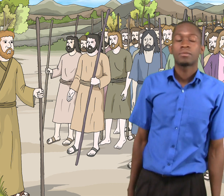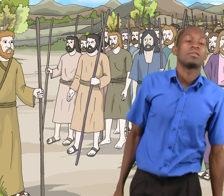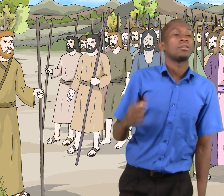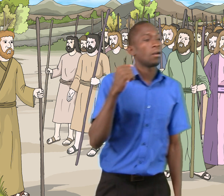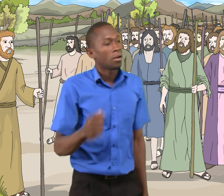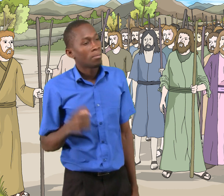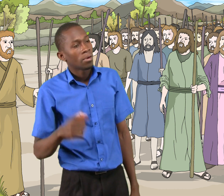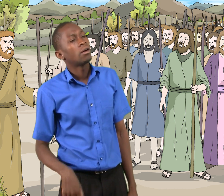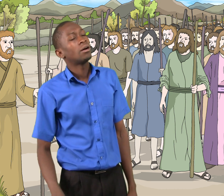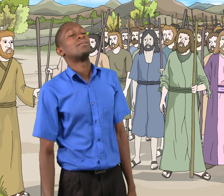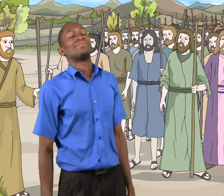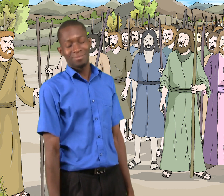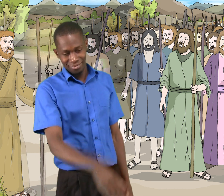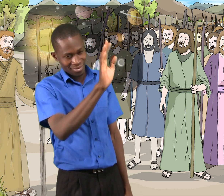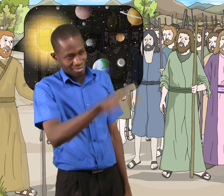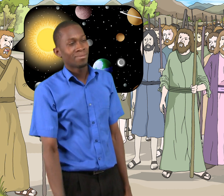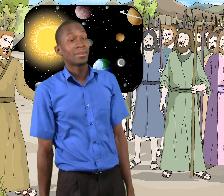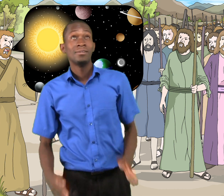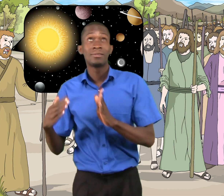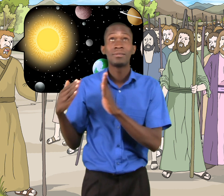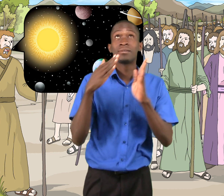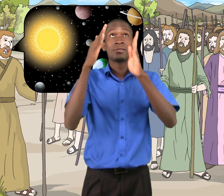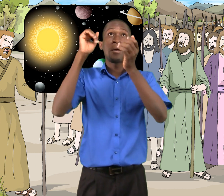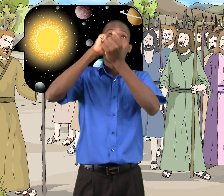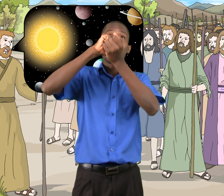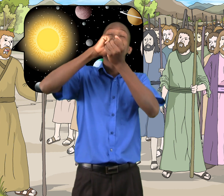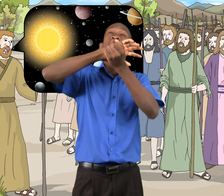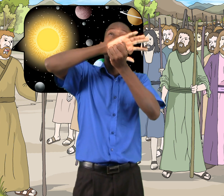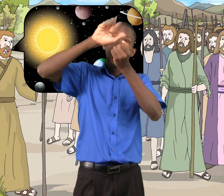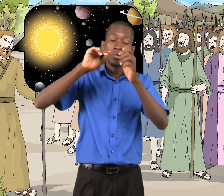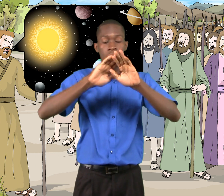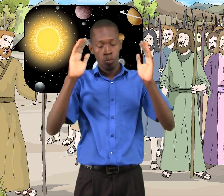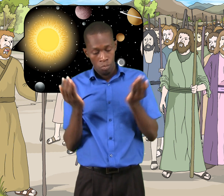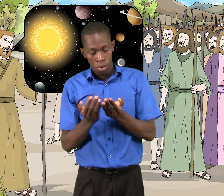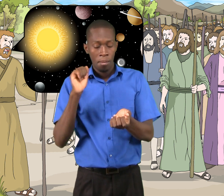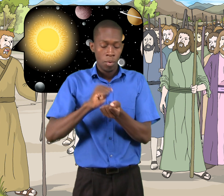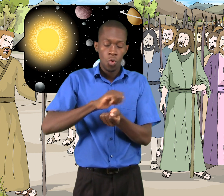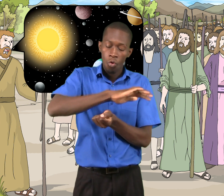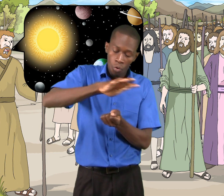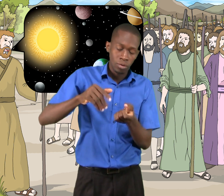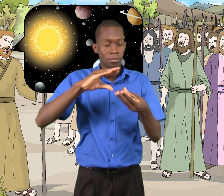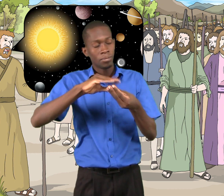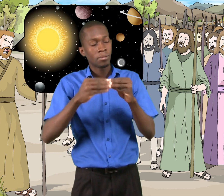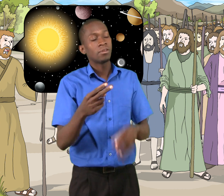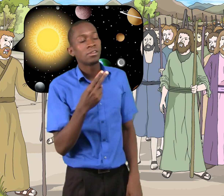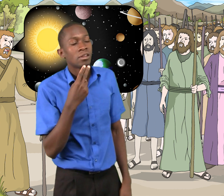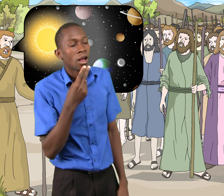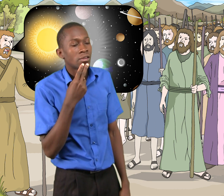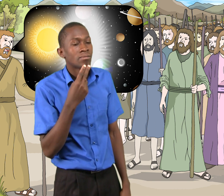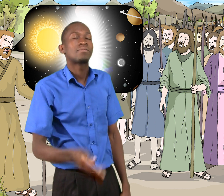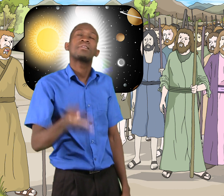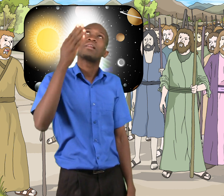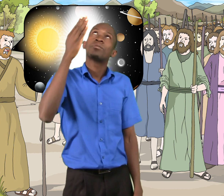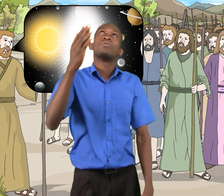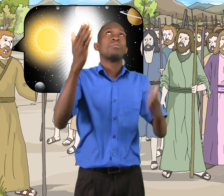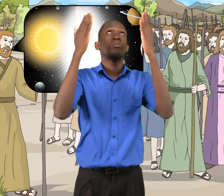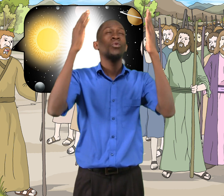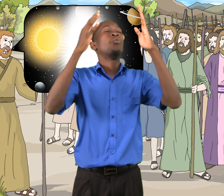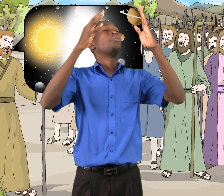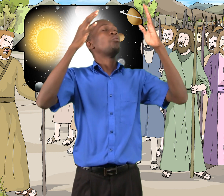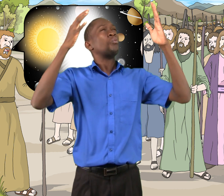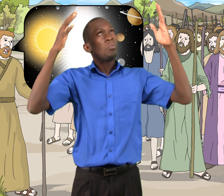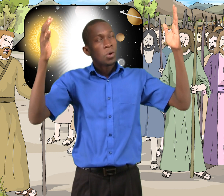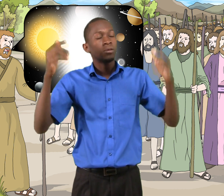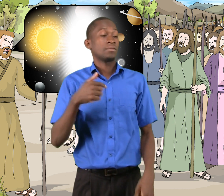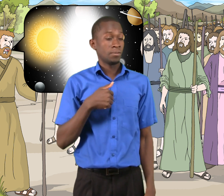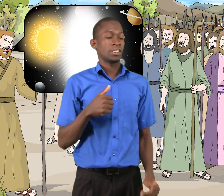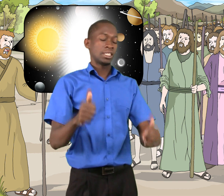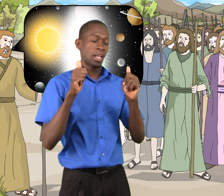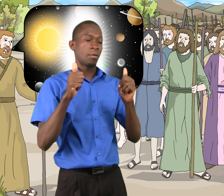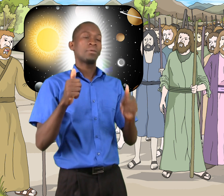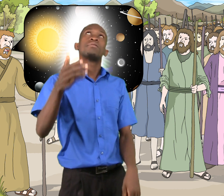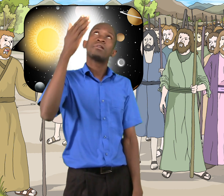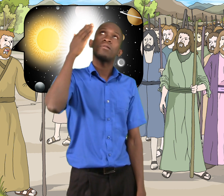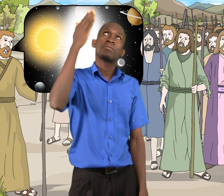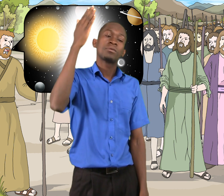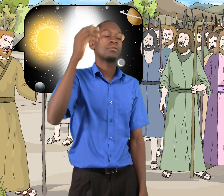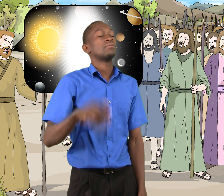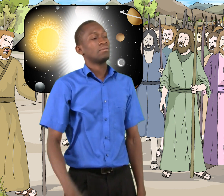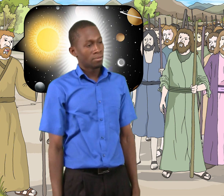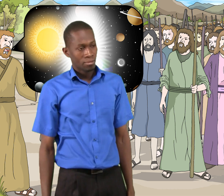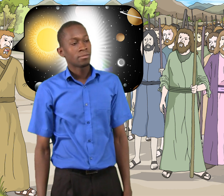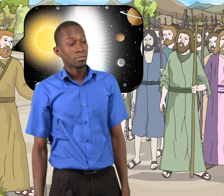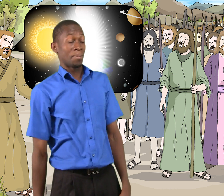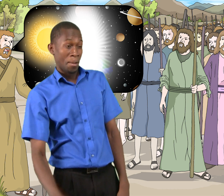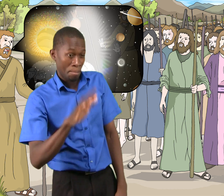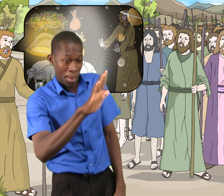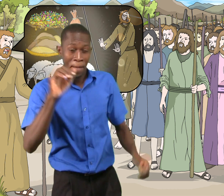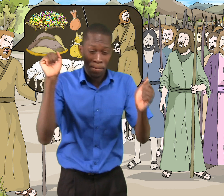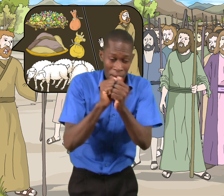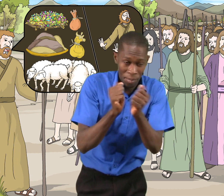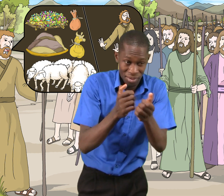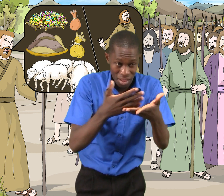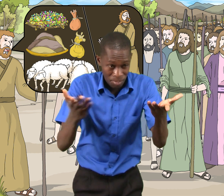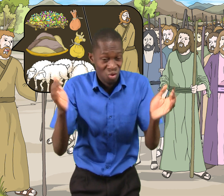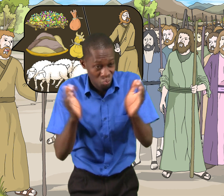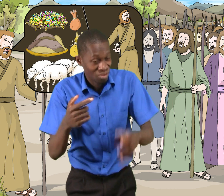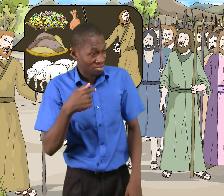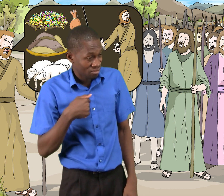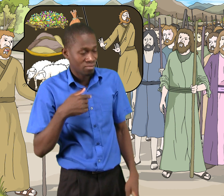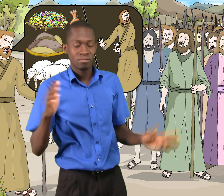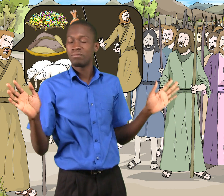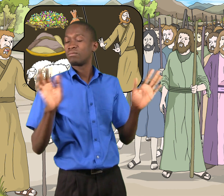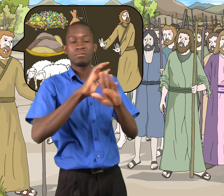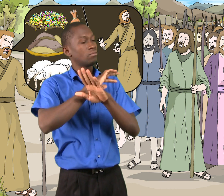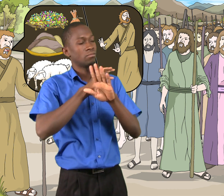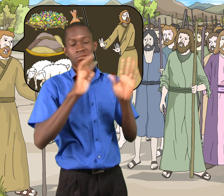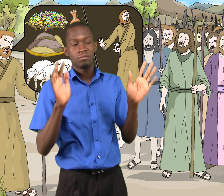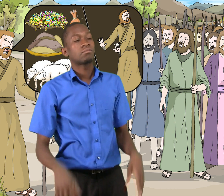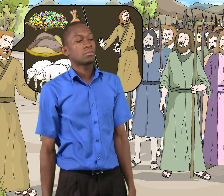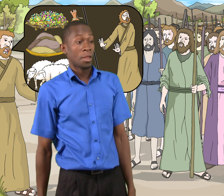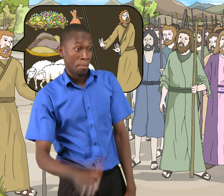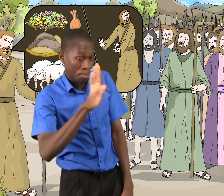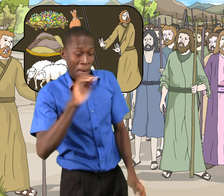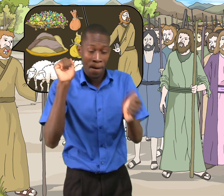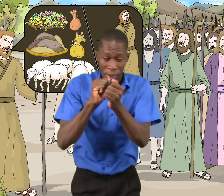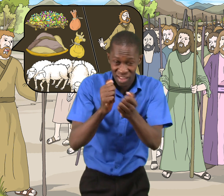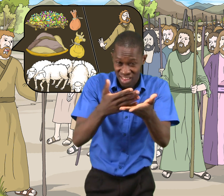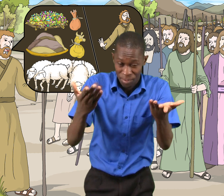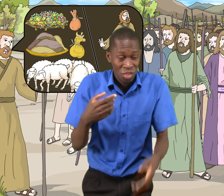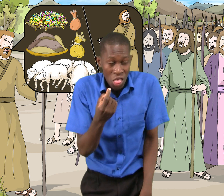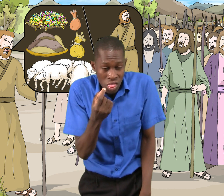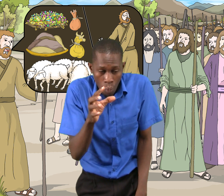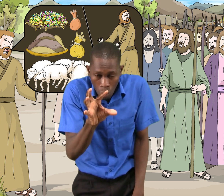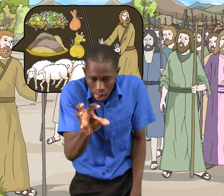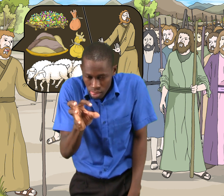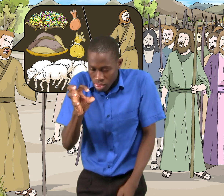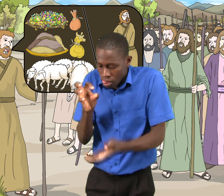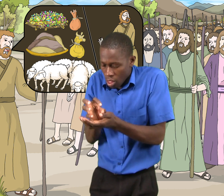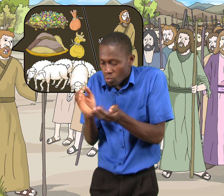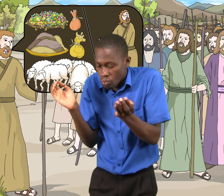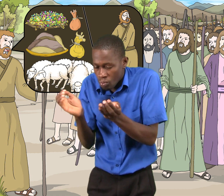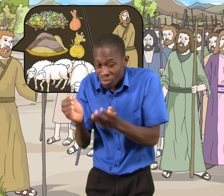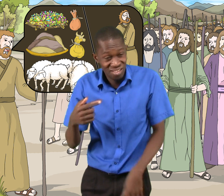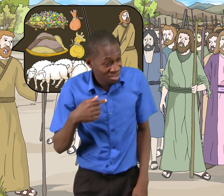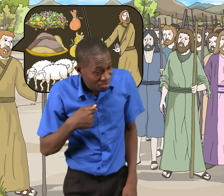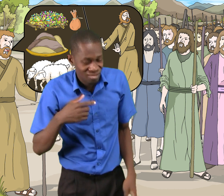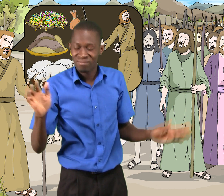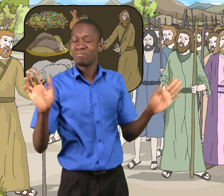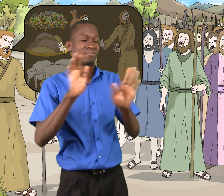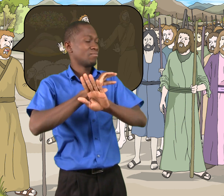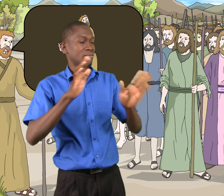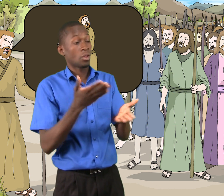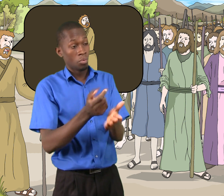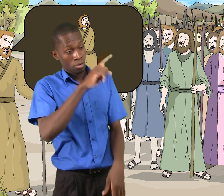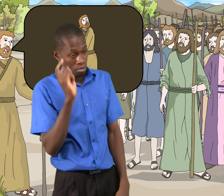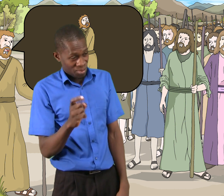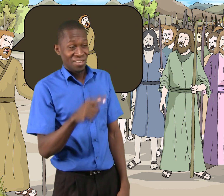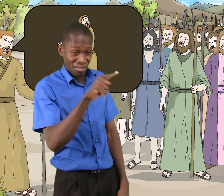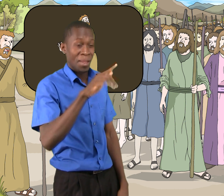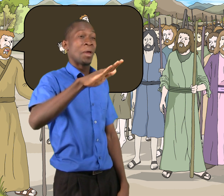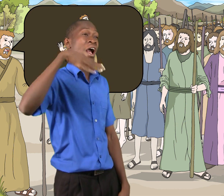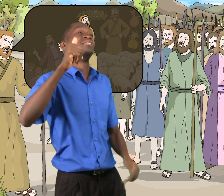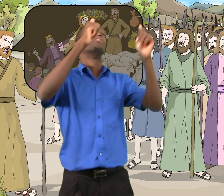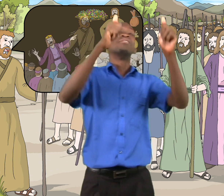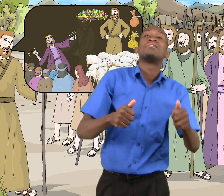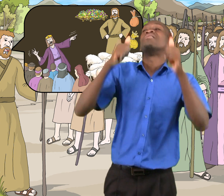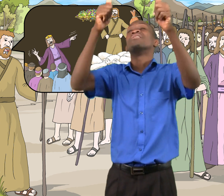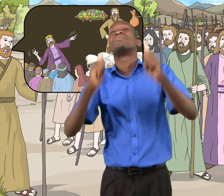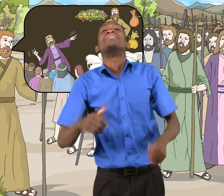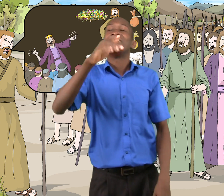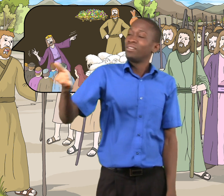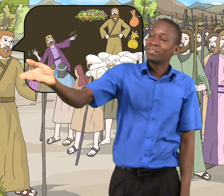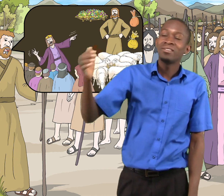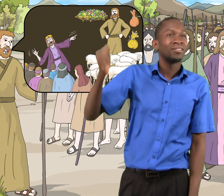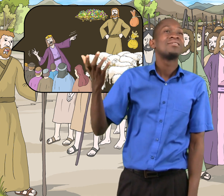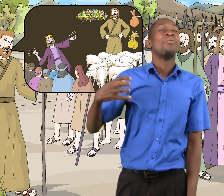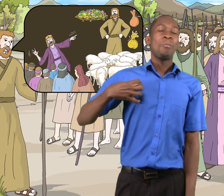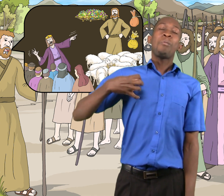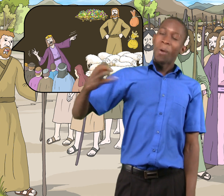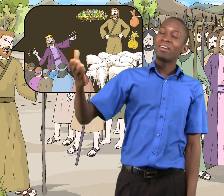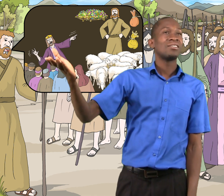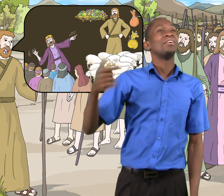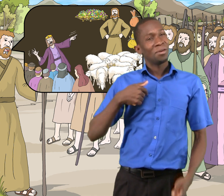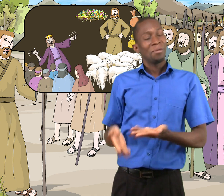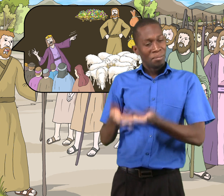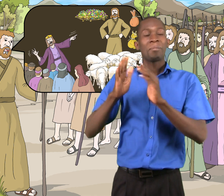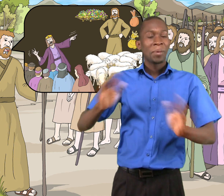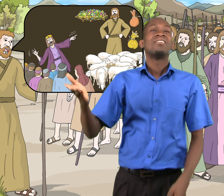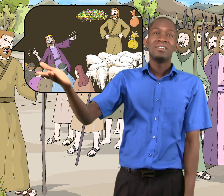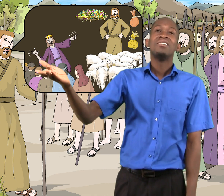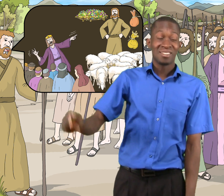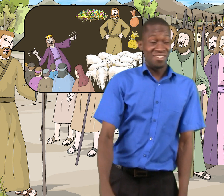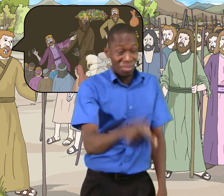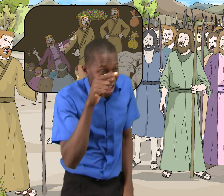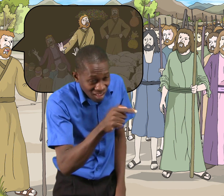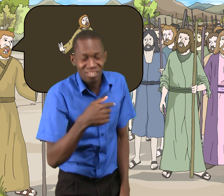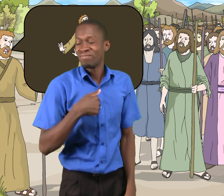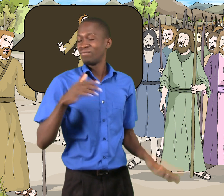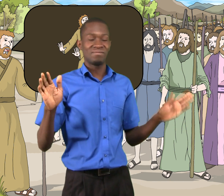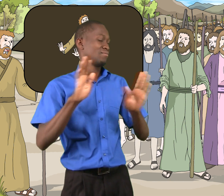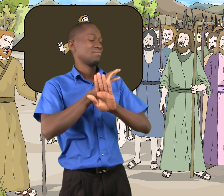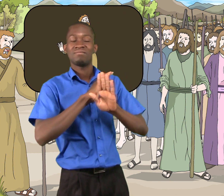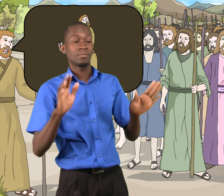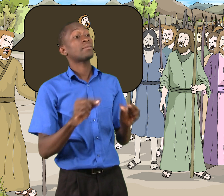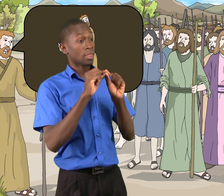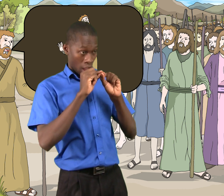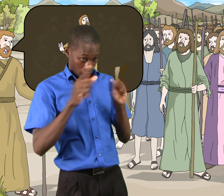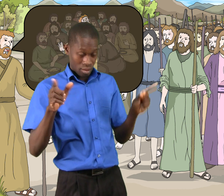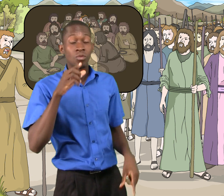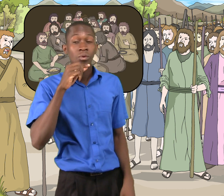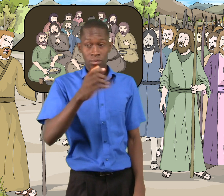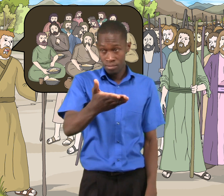But Abram replied to the king of Sodom, “I have raised my hand to the LORD God Most High, Creator of heaven and earth, that I will not accept even a thread, or a strap of a sandal, or anything that belongs to you, lest you should say, ‘I have made Abram rich.’